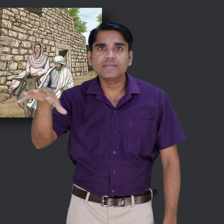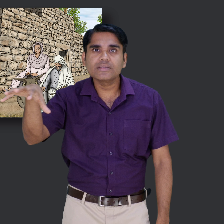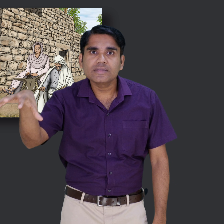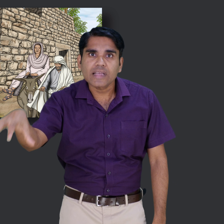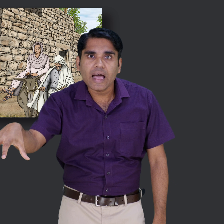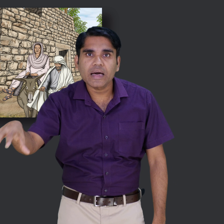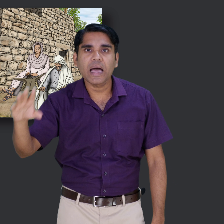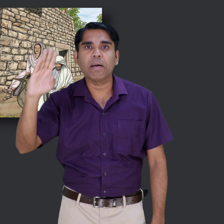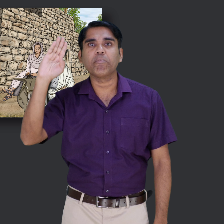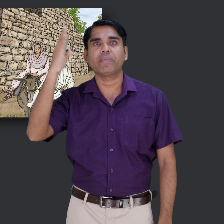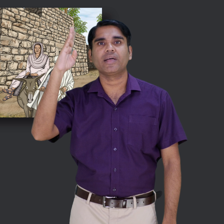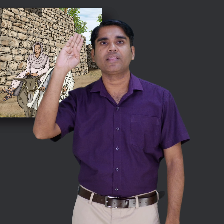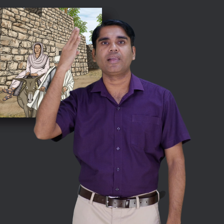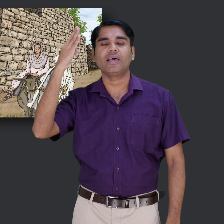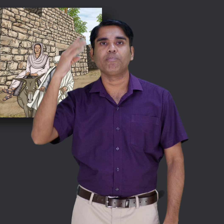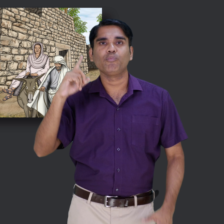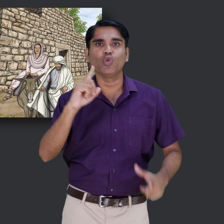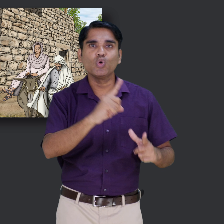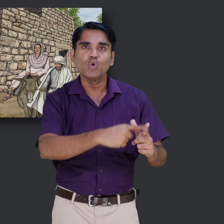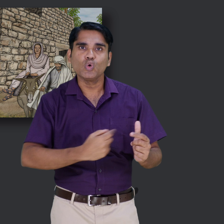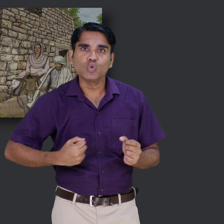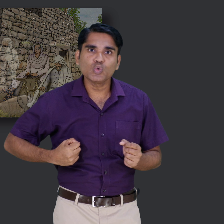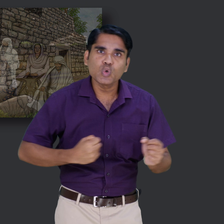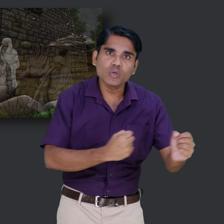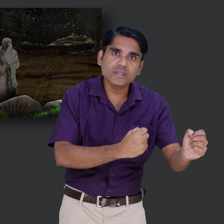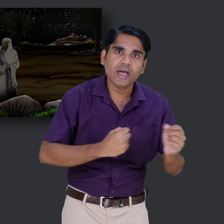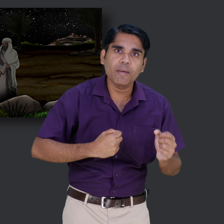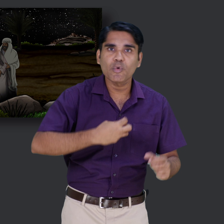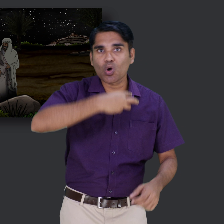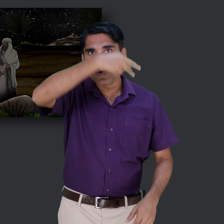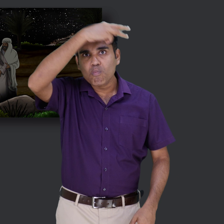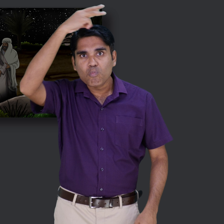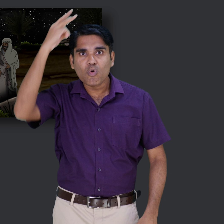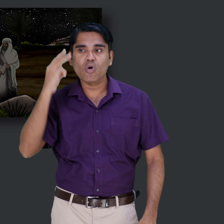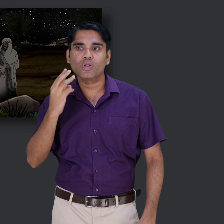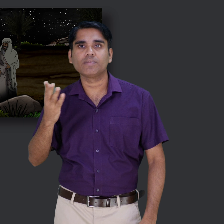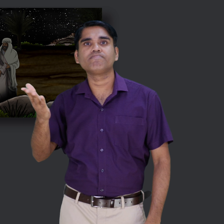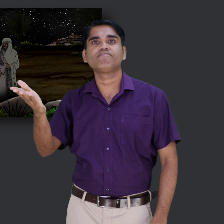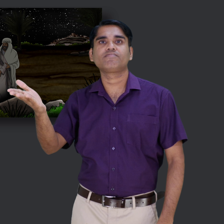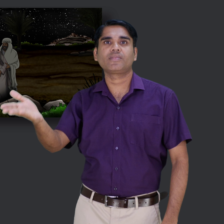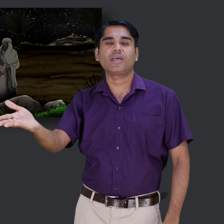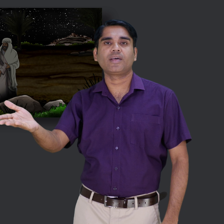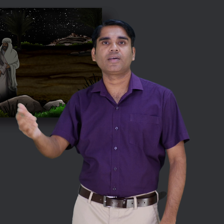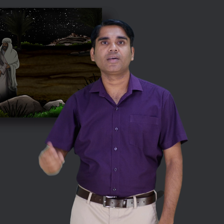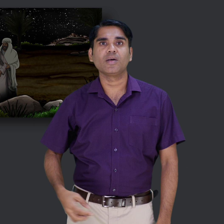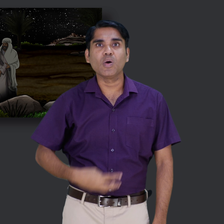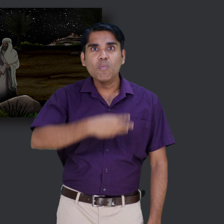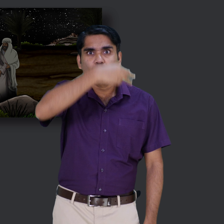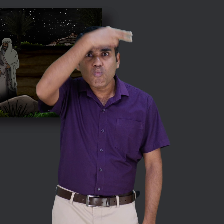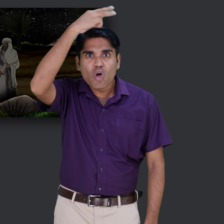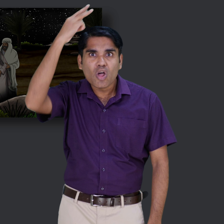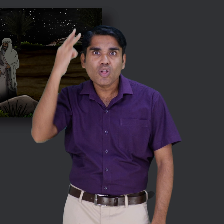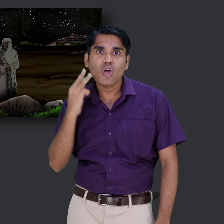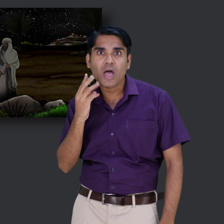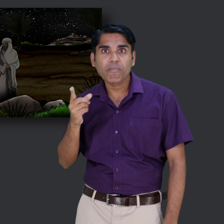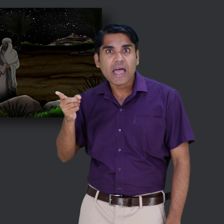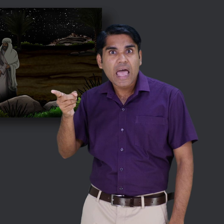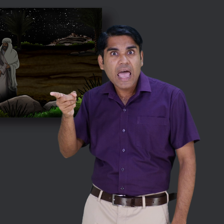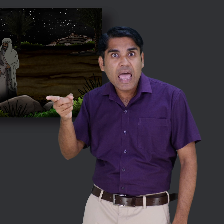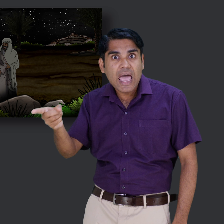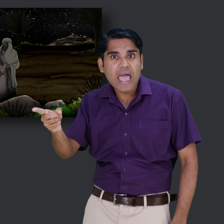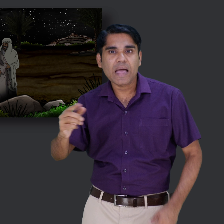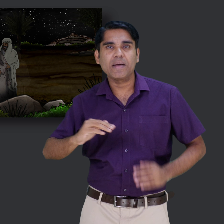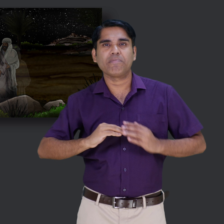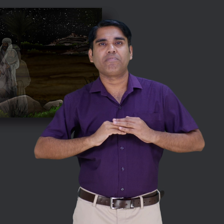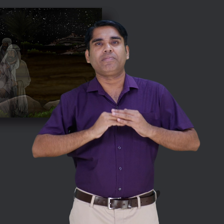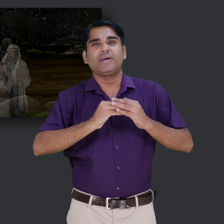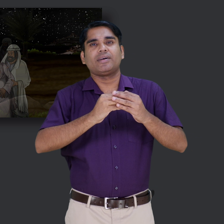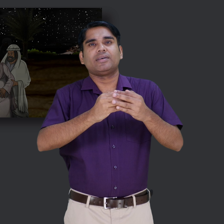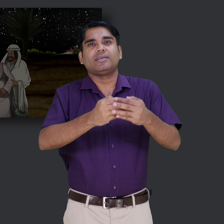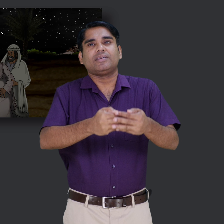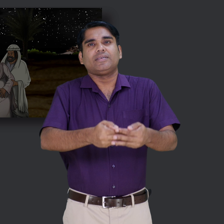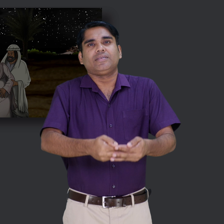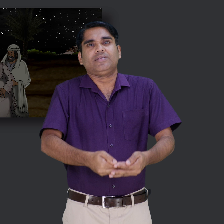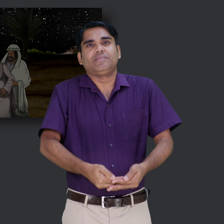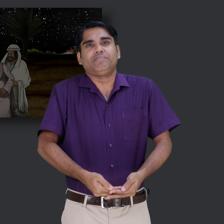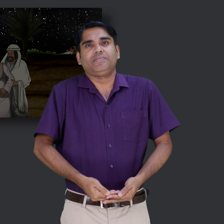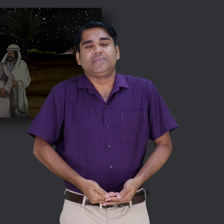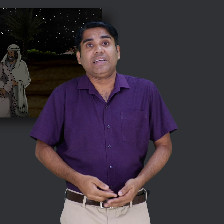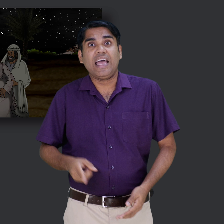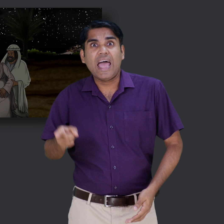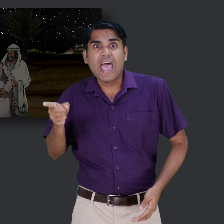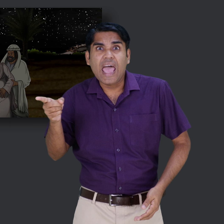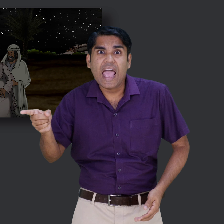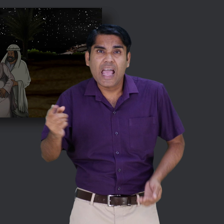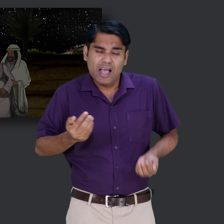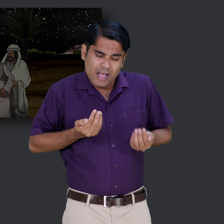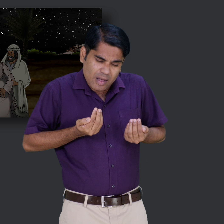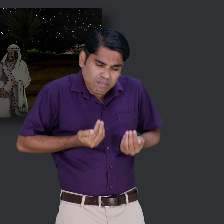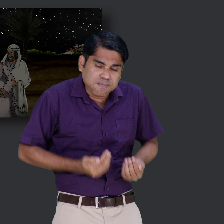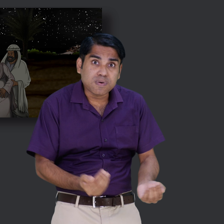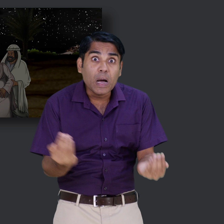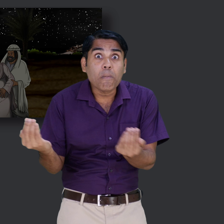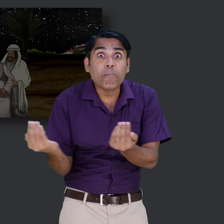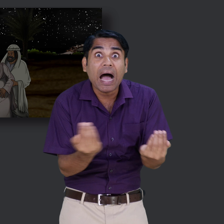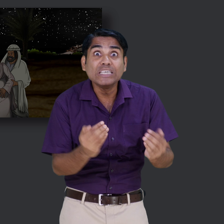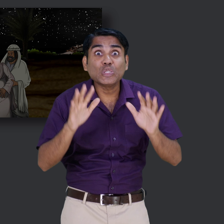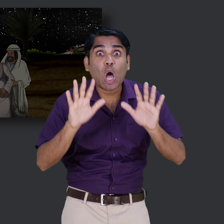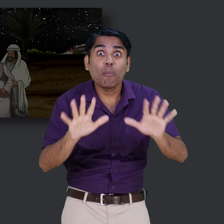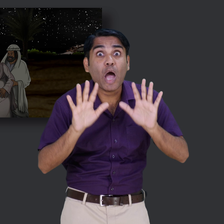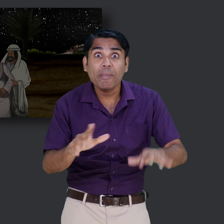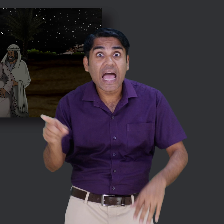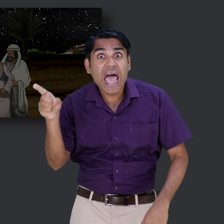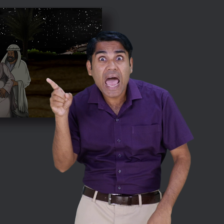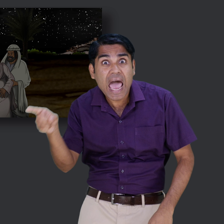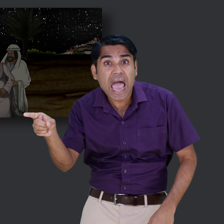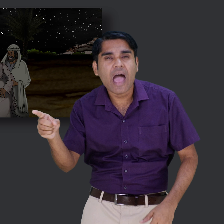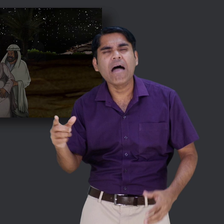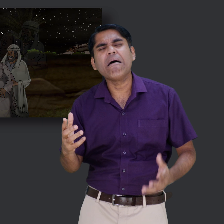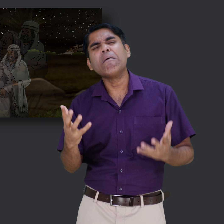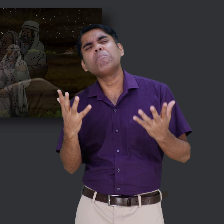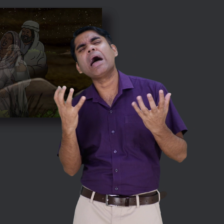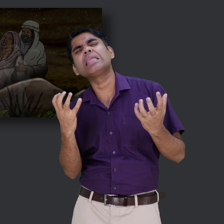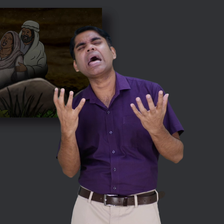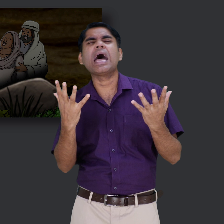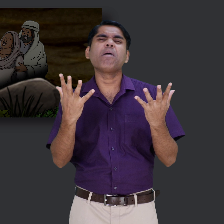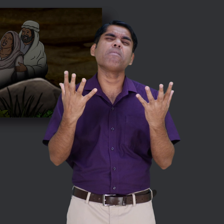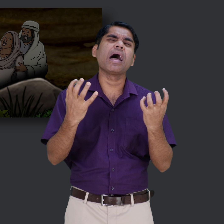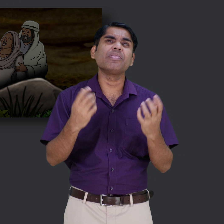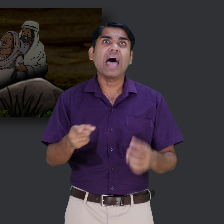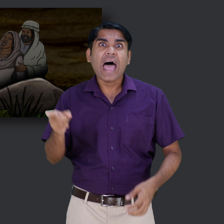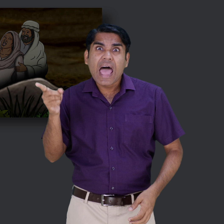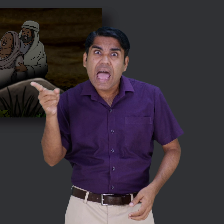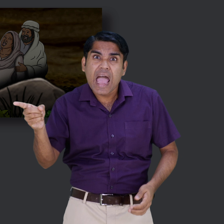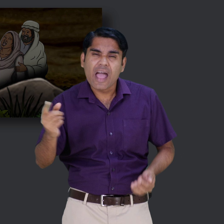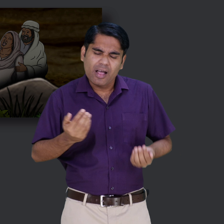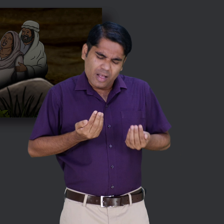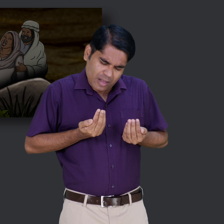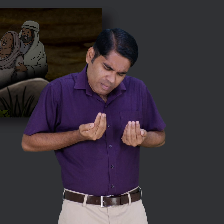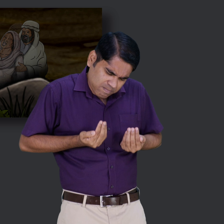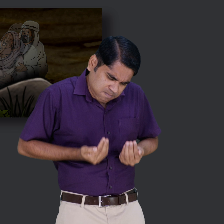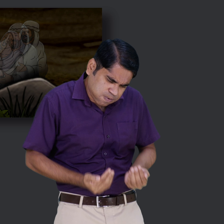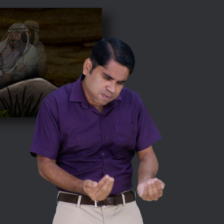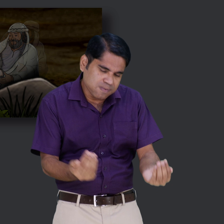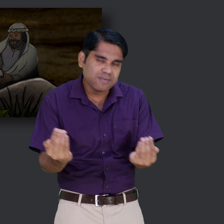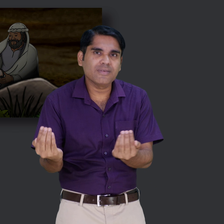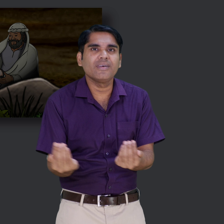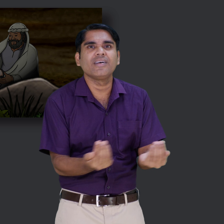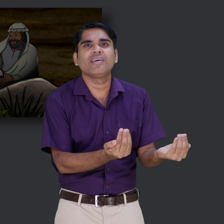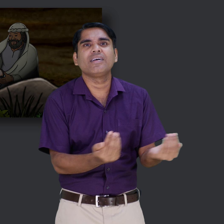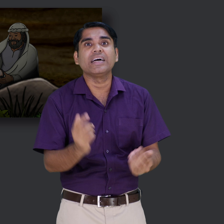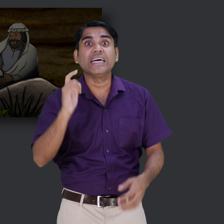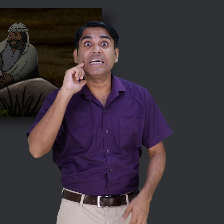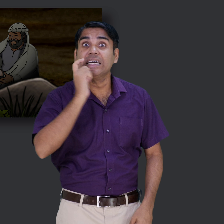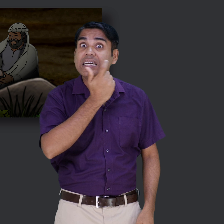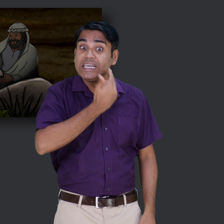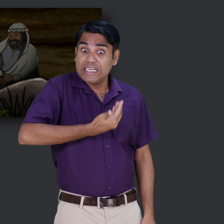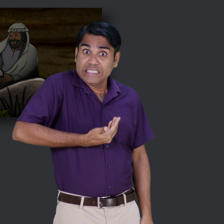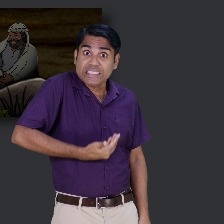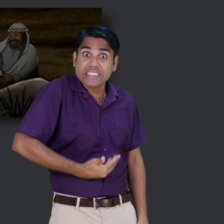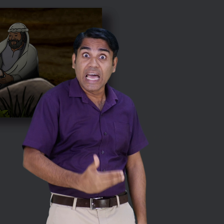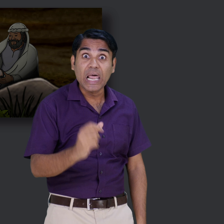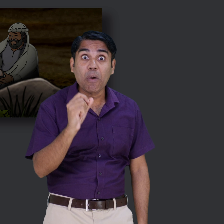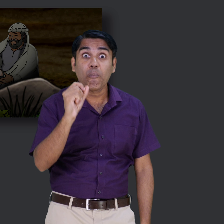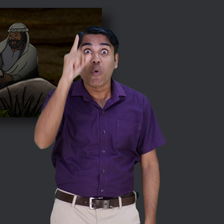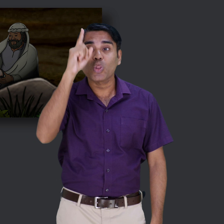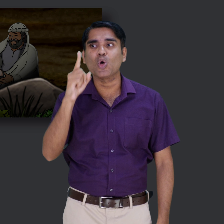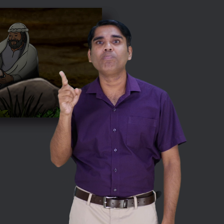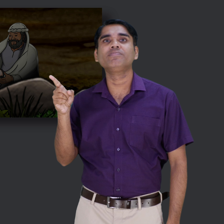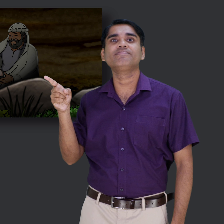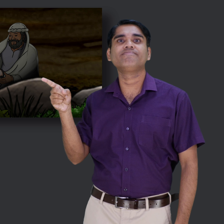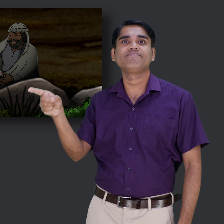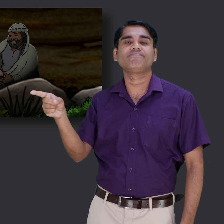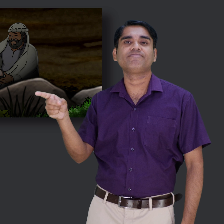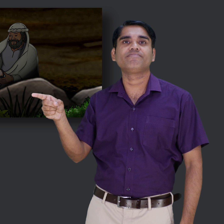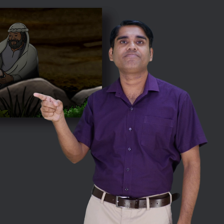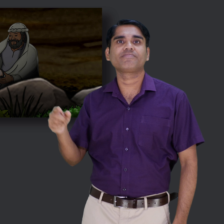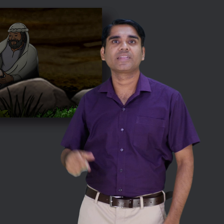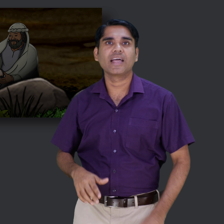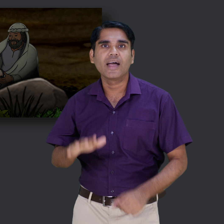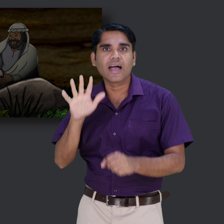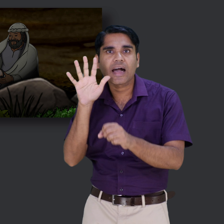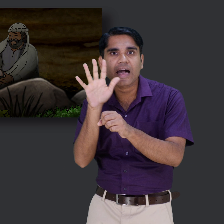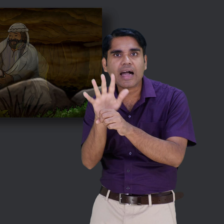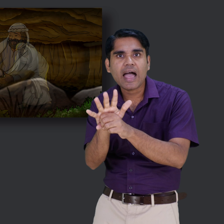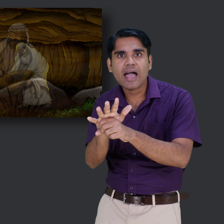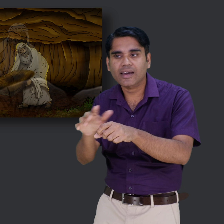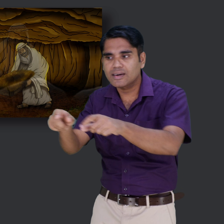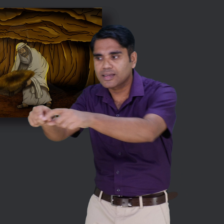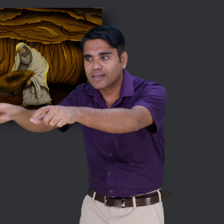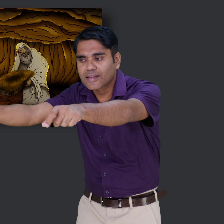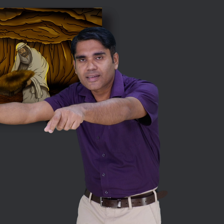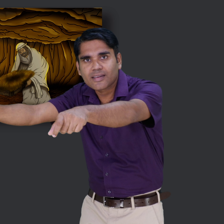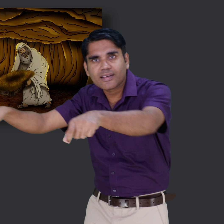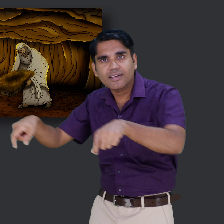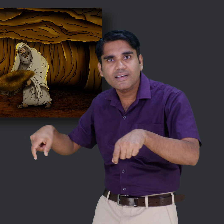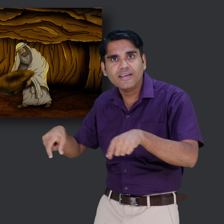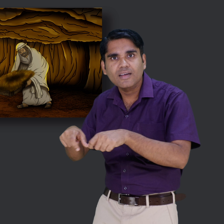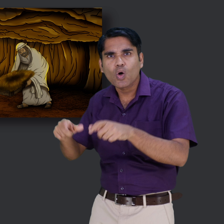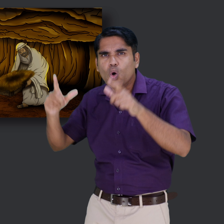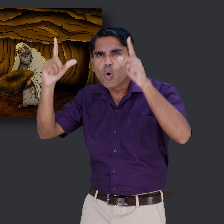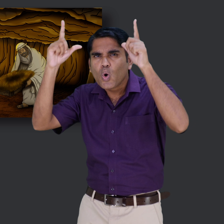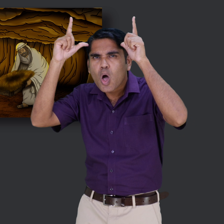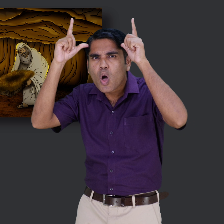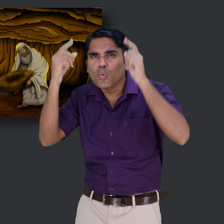While they were there, the time came for her Child to be born. And she gave birth to her firstborn, a Son.